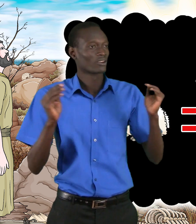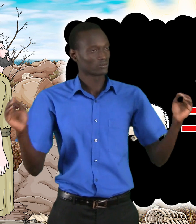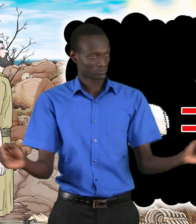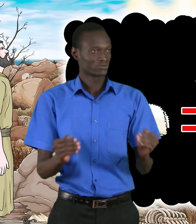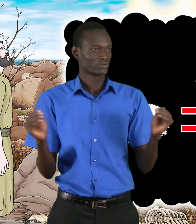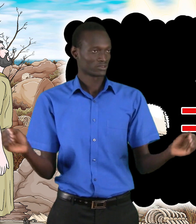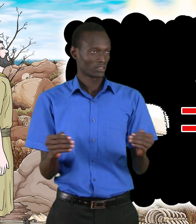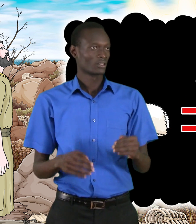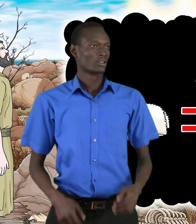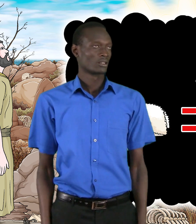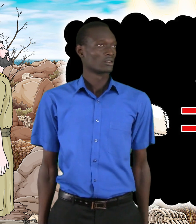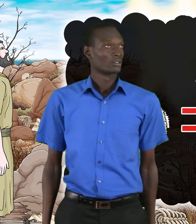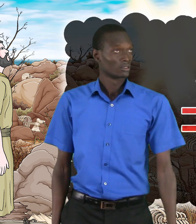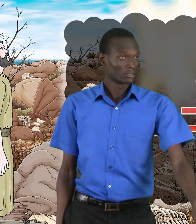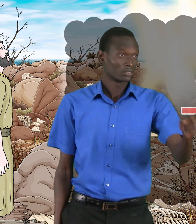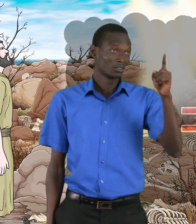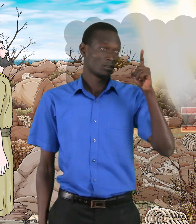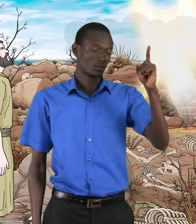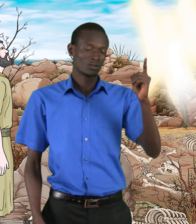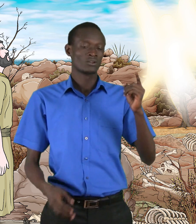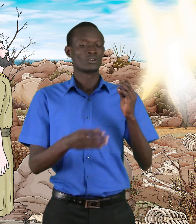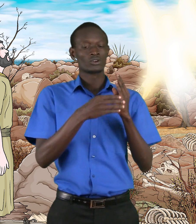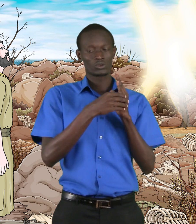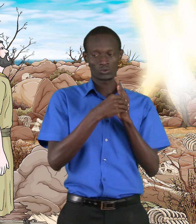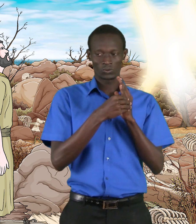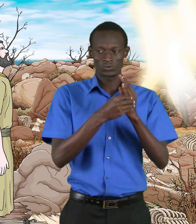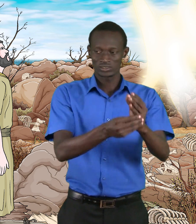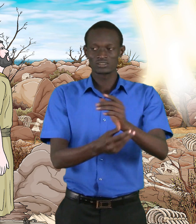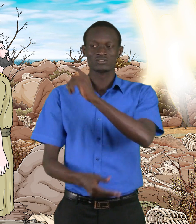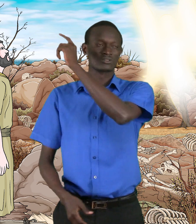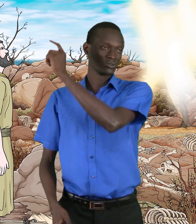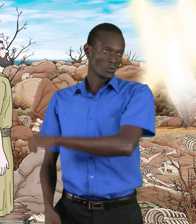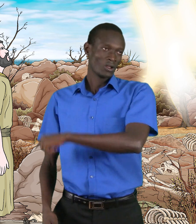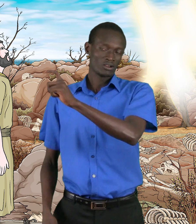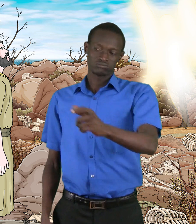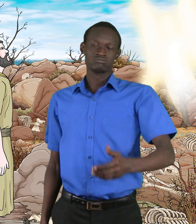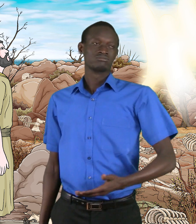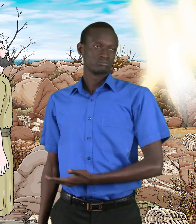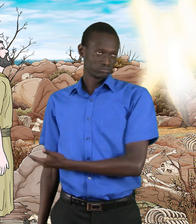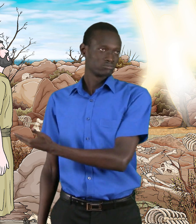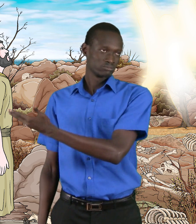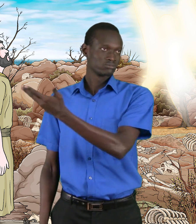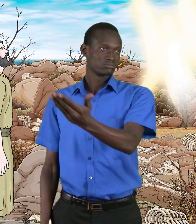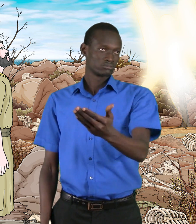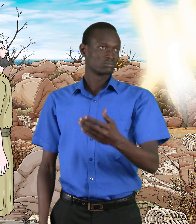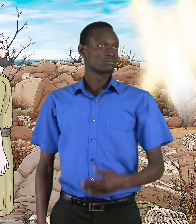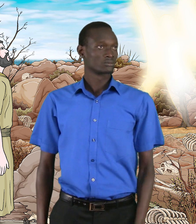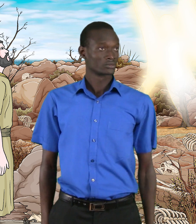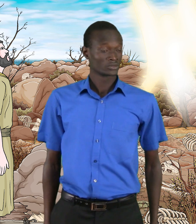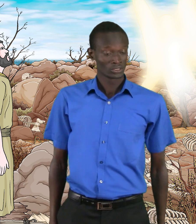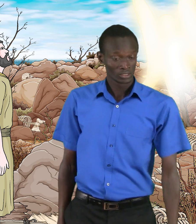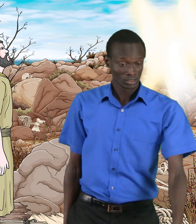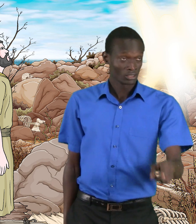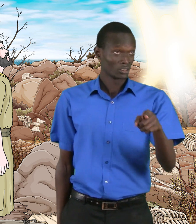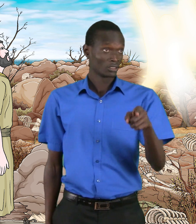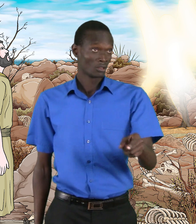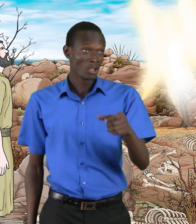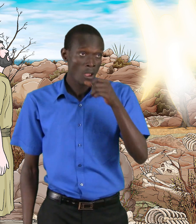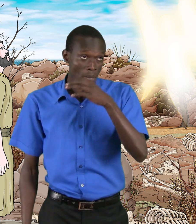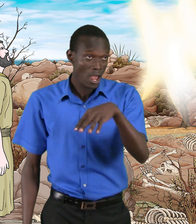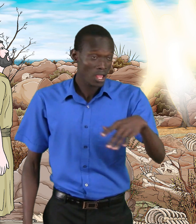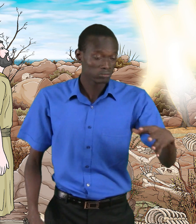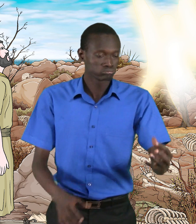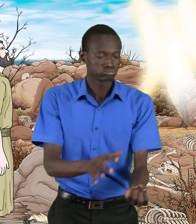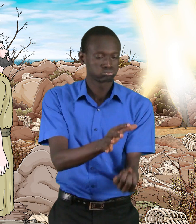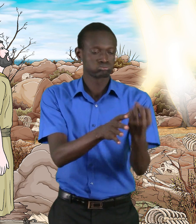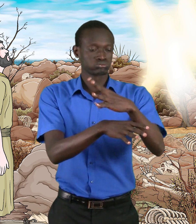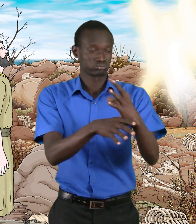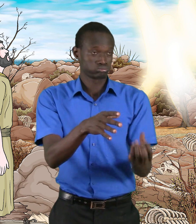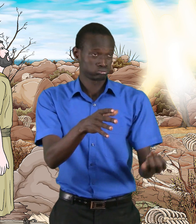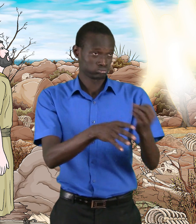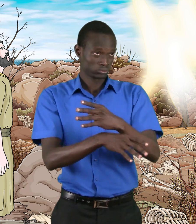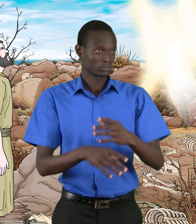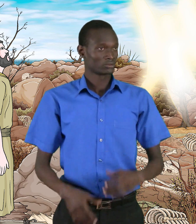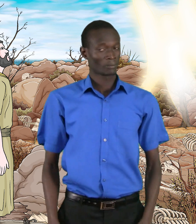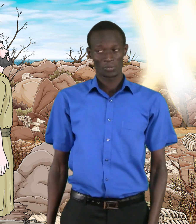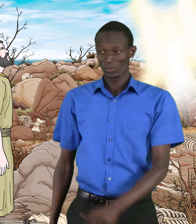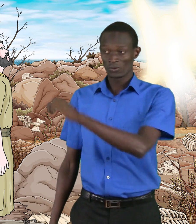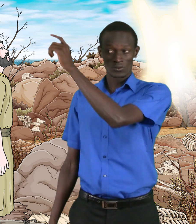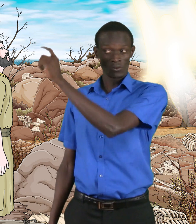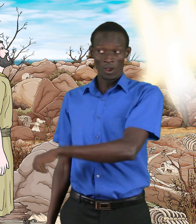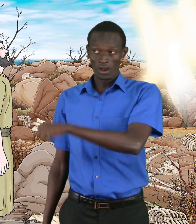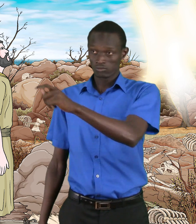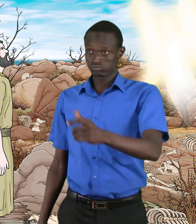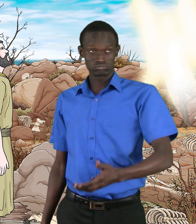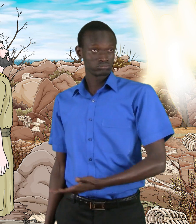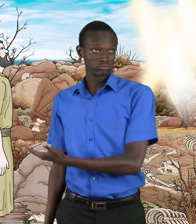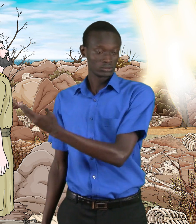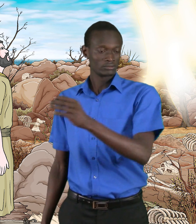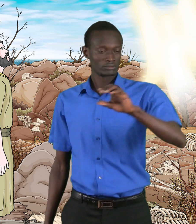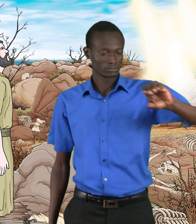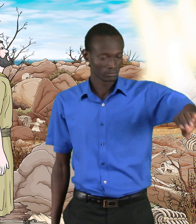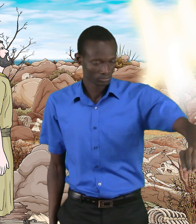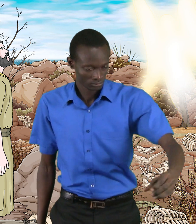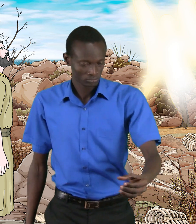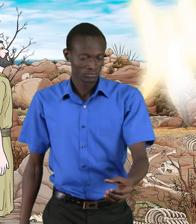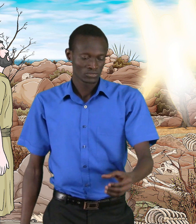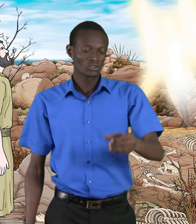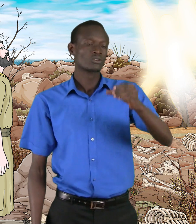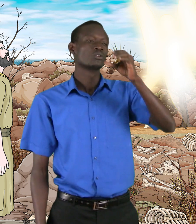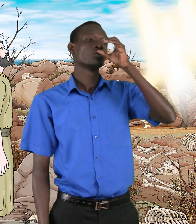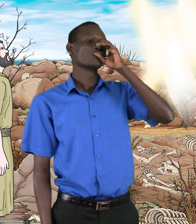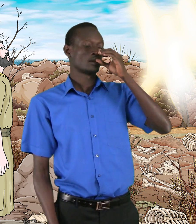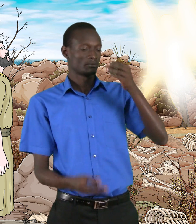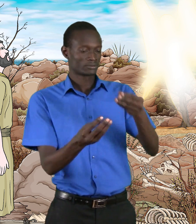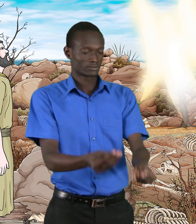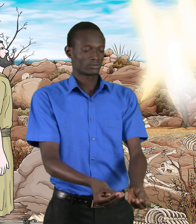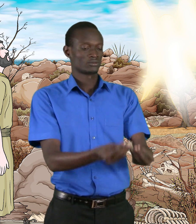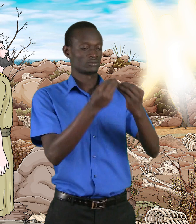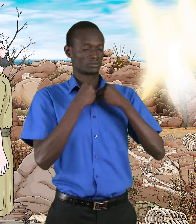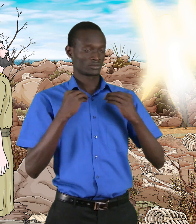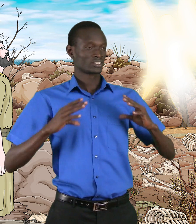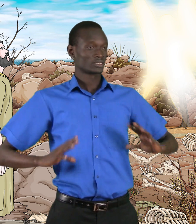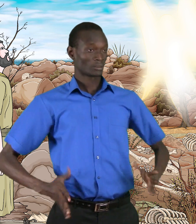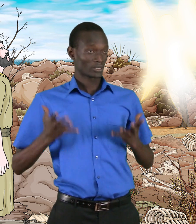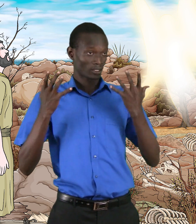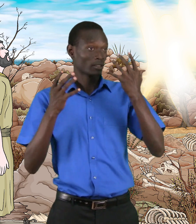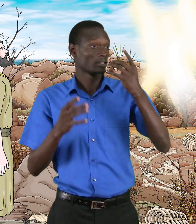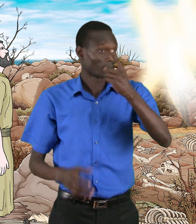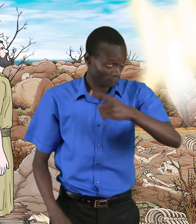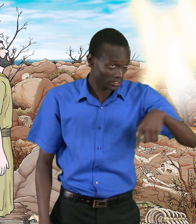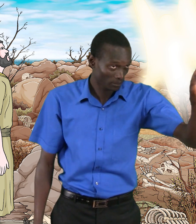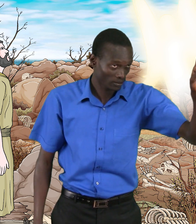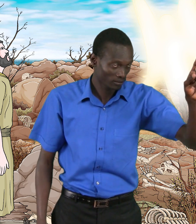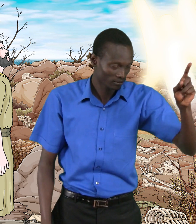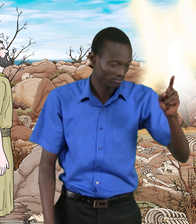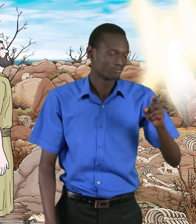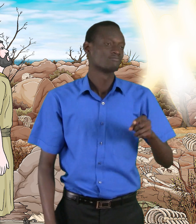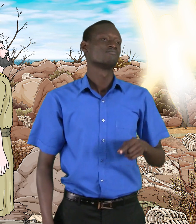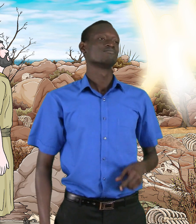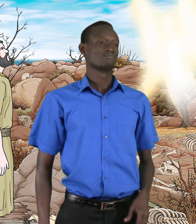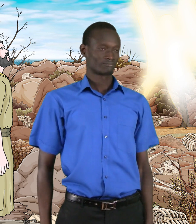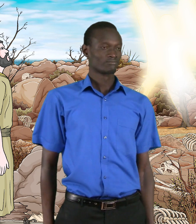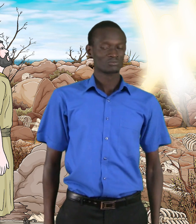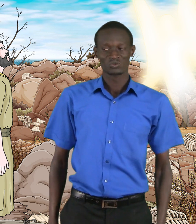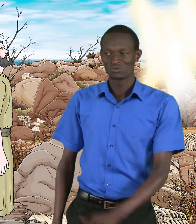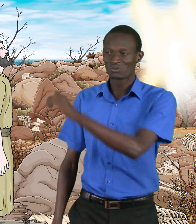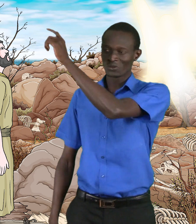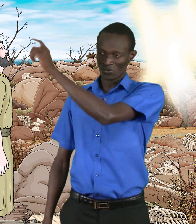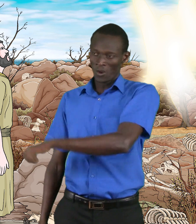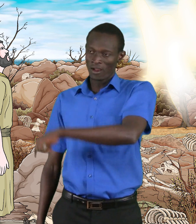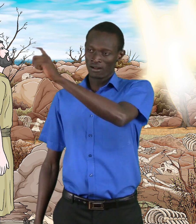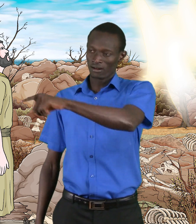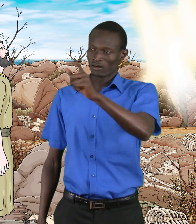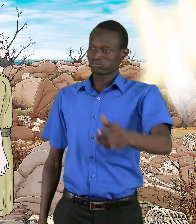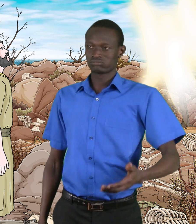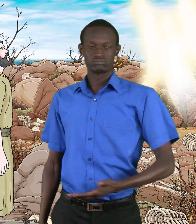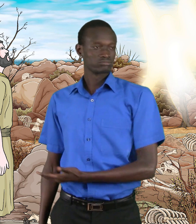For the Lamb in the center of the throne will be their shepherd.